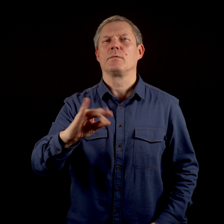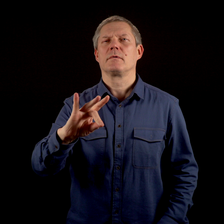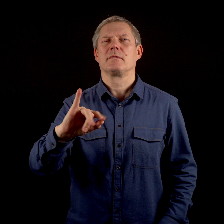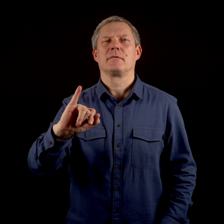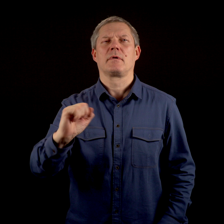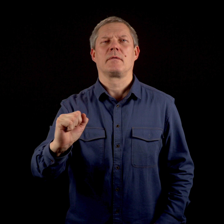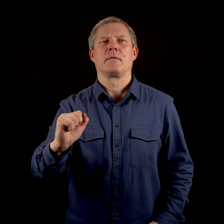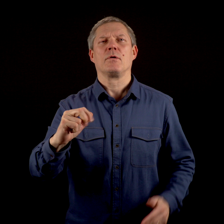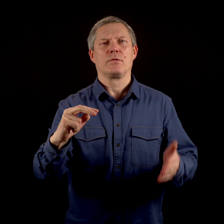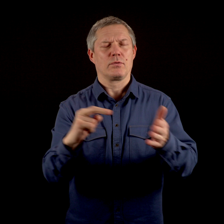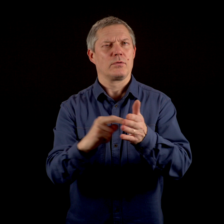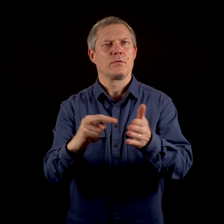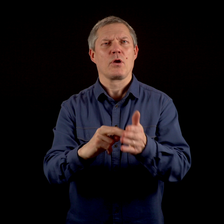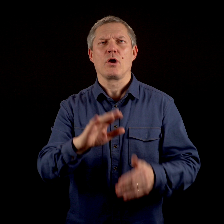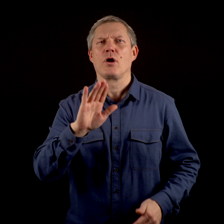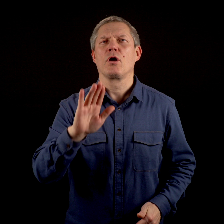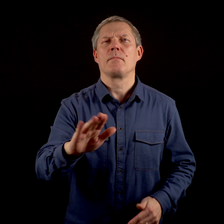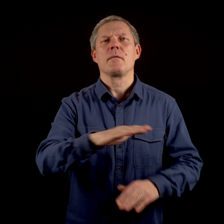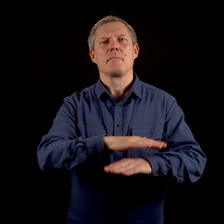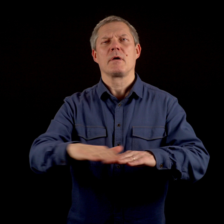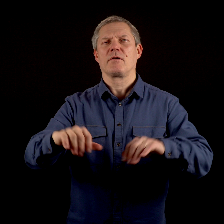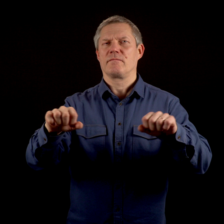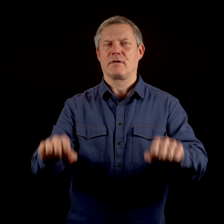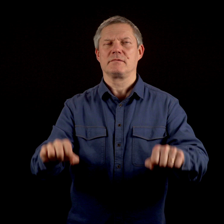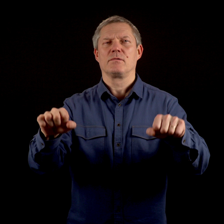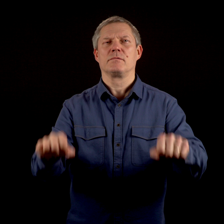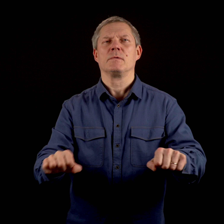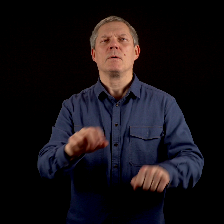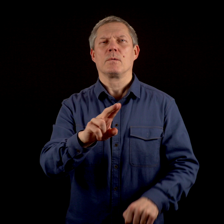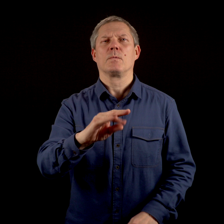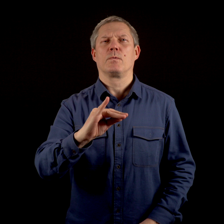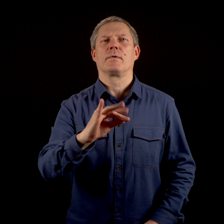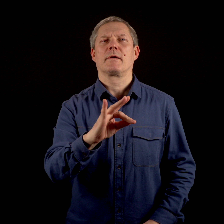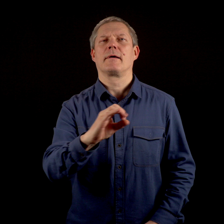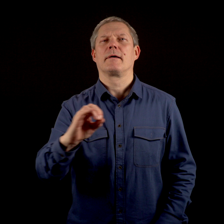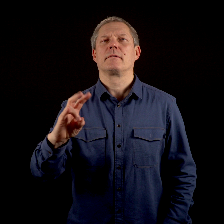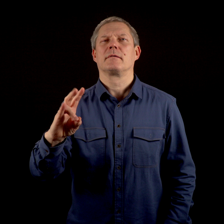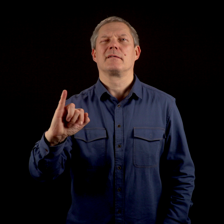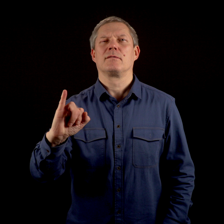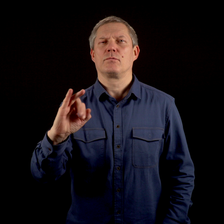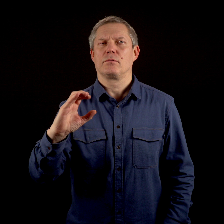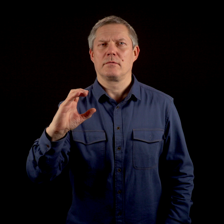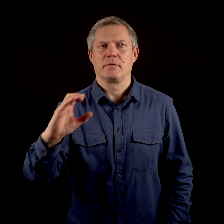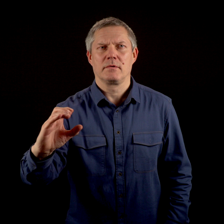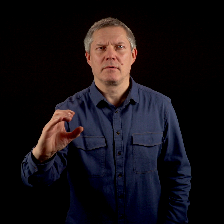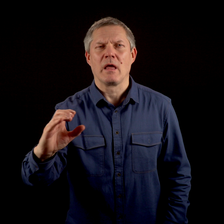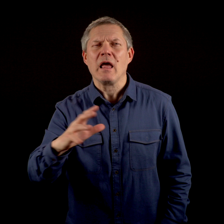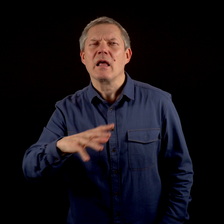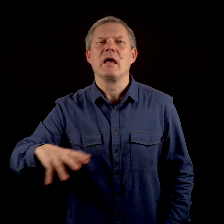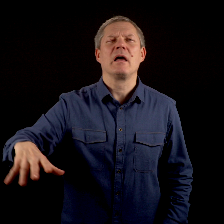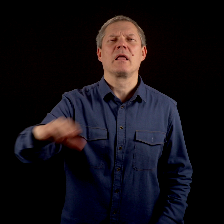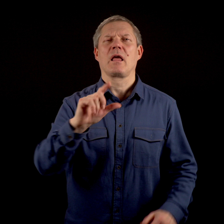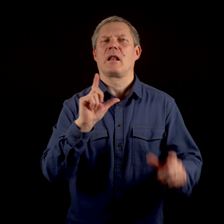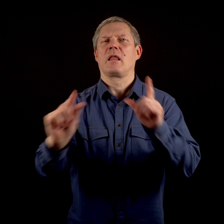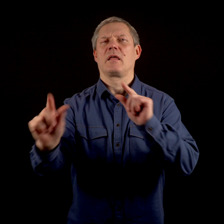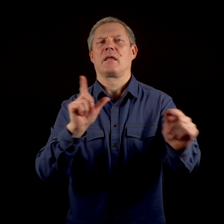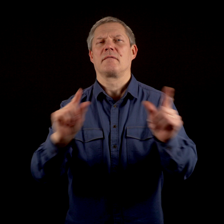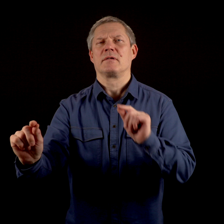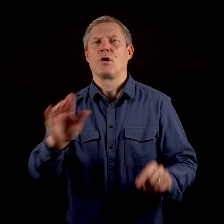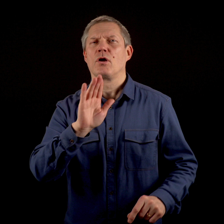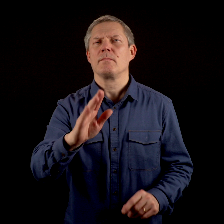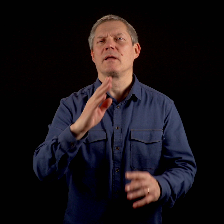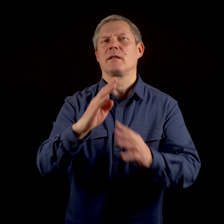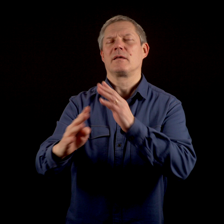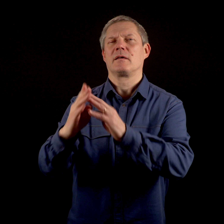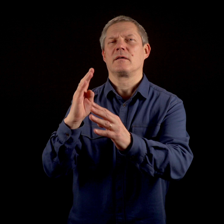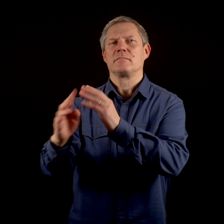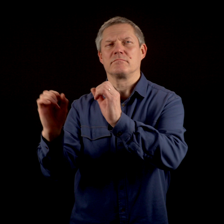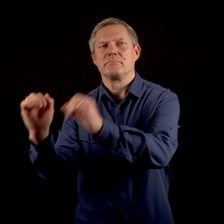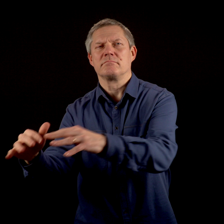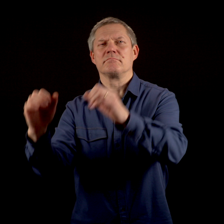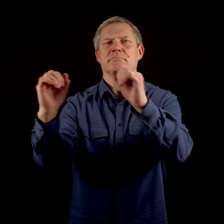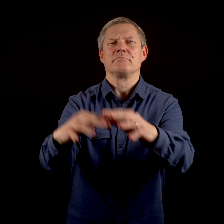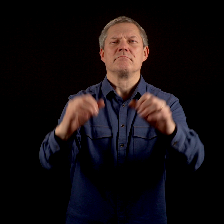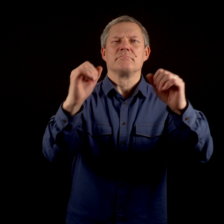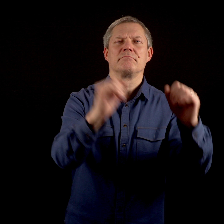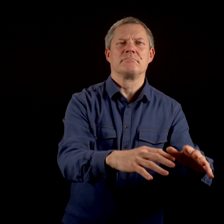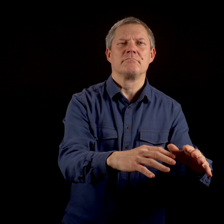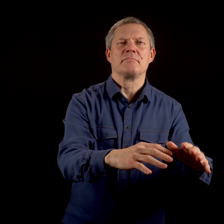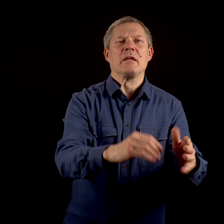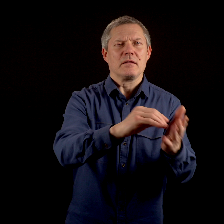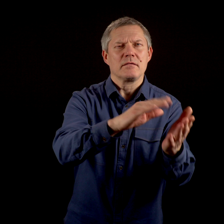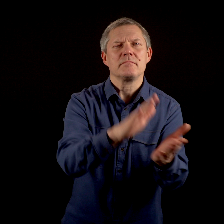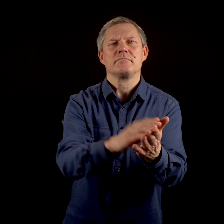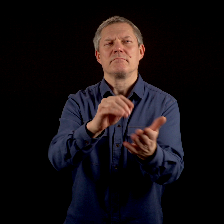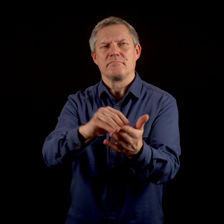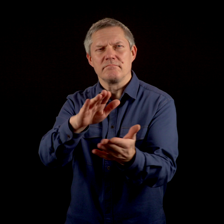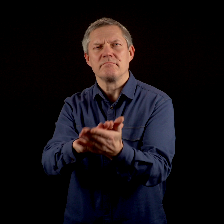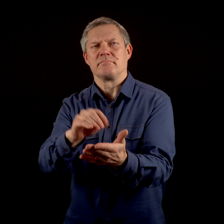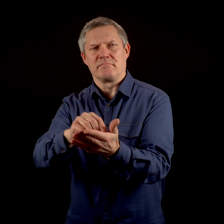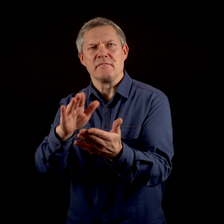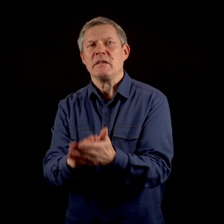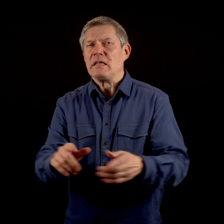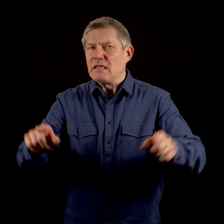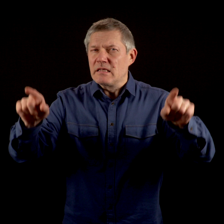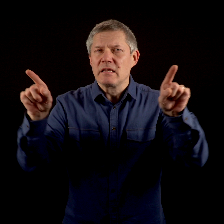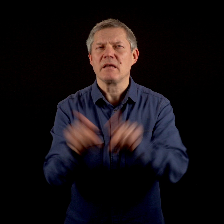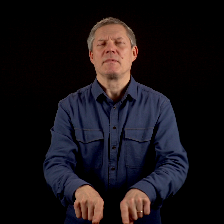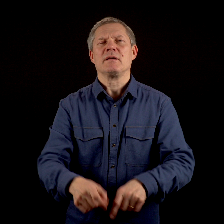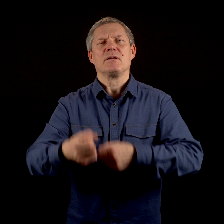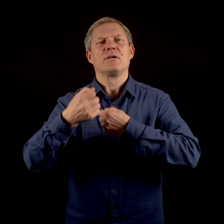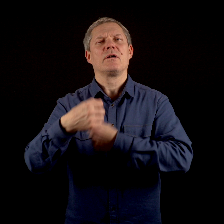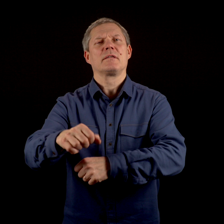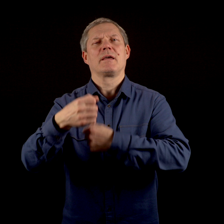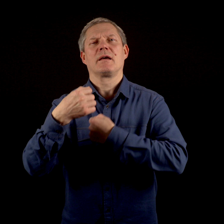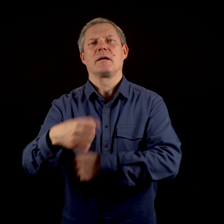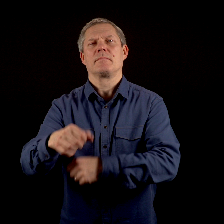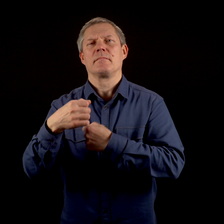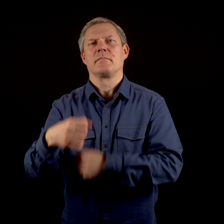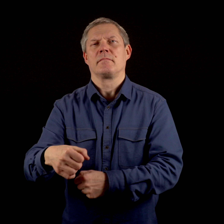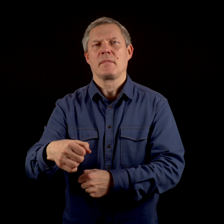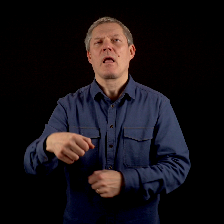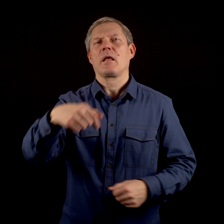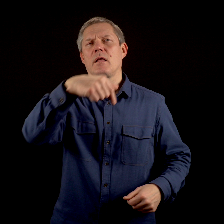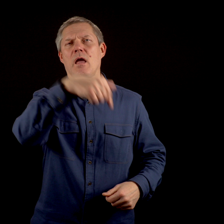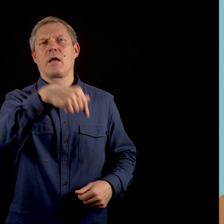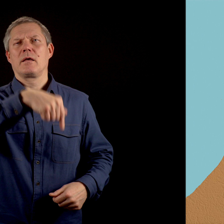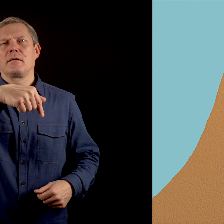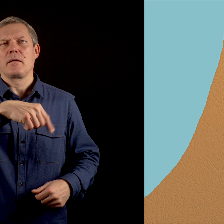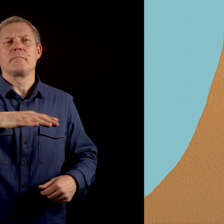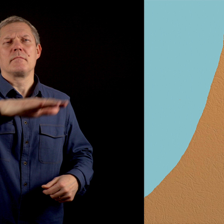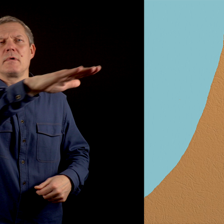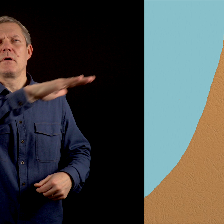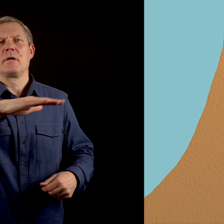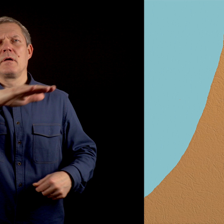This was the first census to take place while Quirinius was governor of Syria. And everyone went to his own town to register.